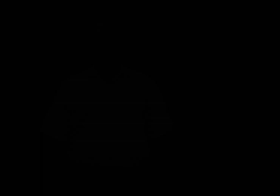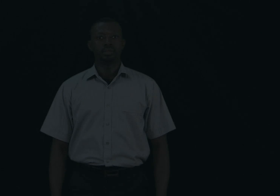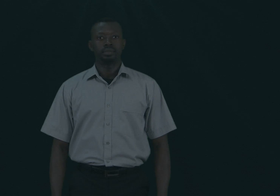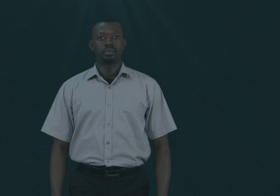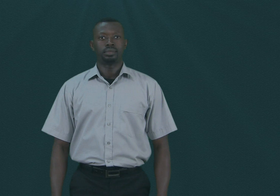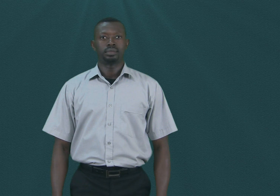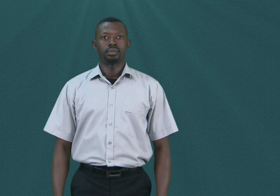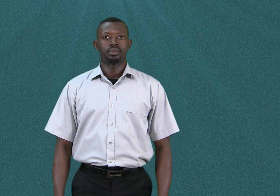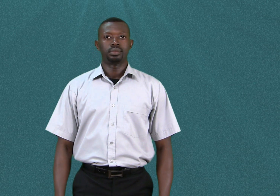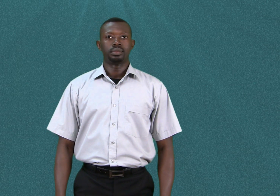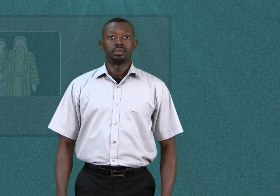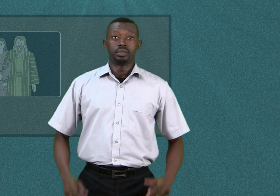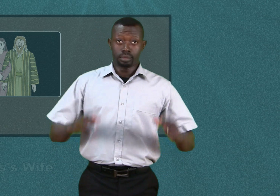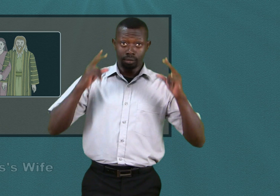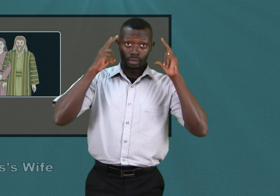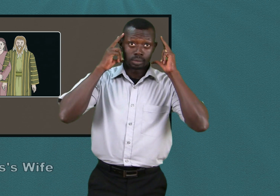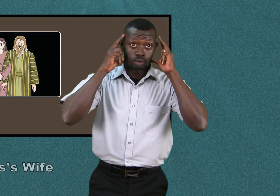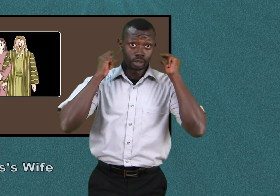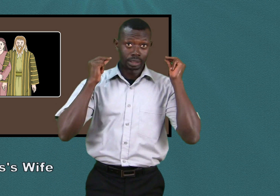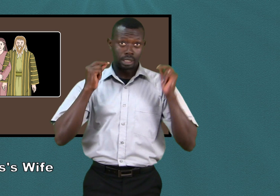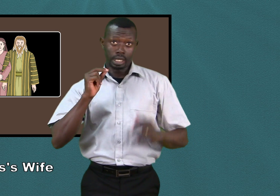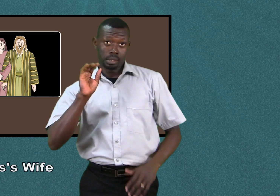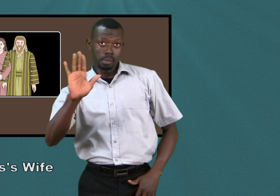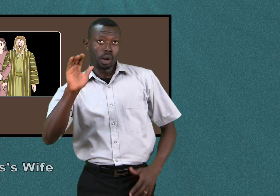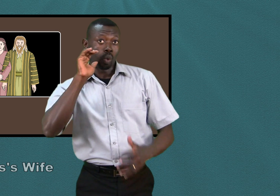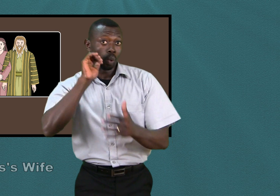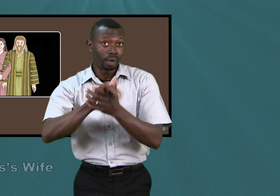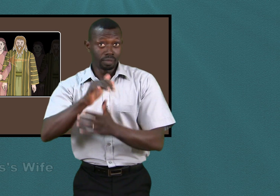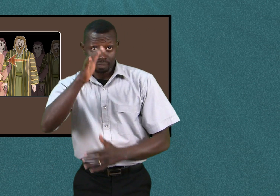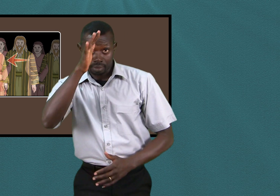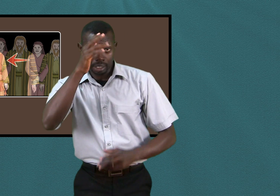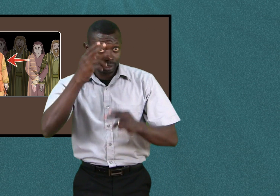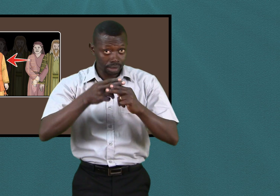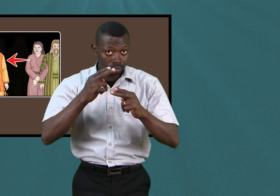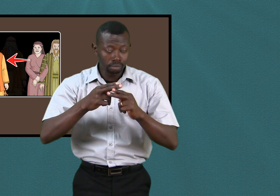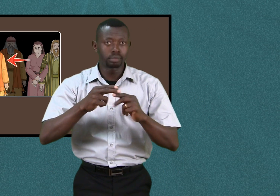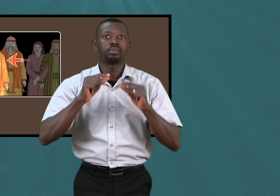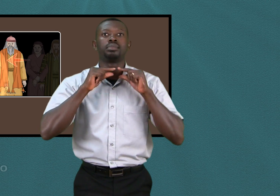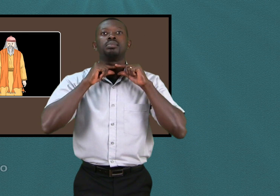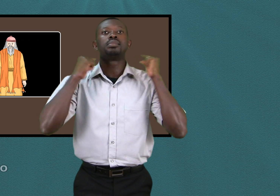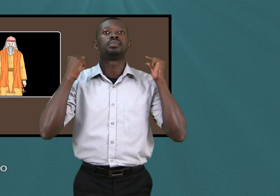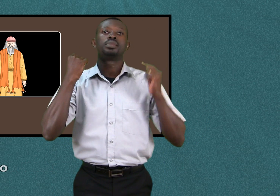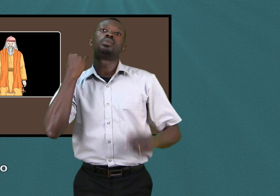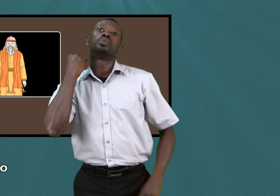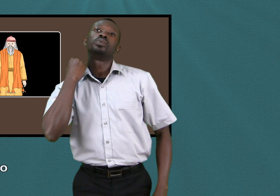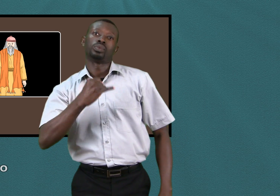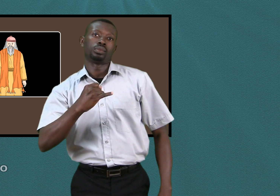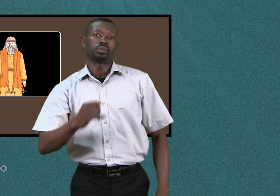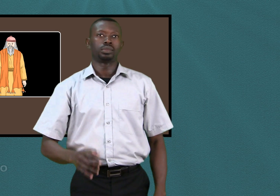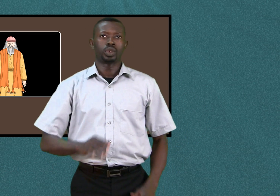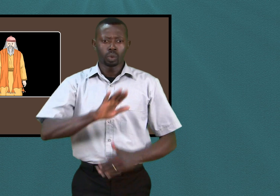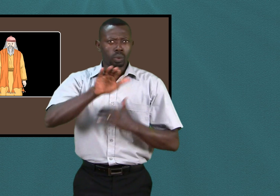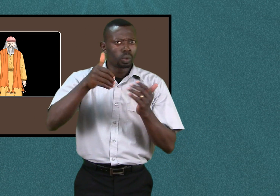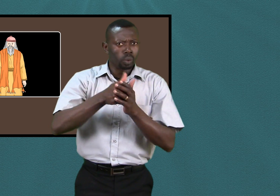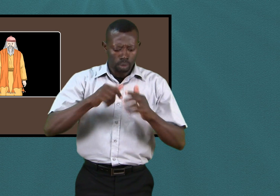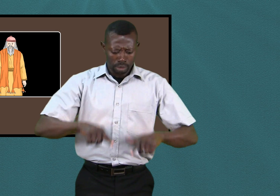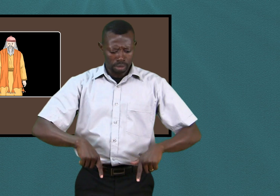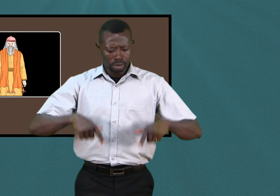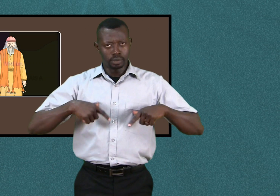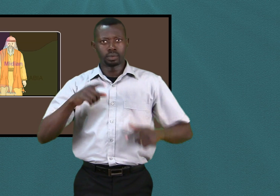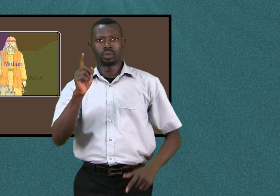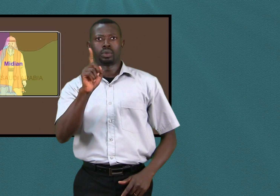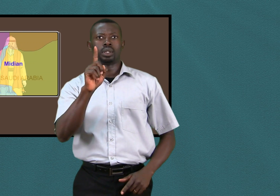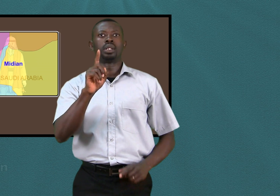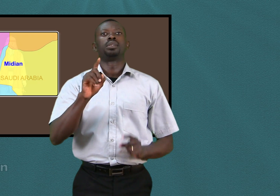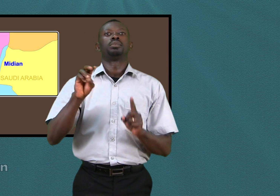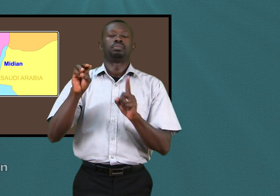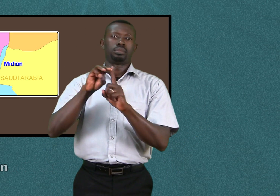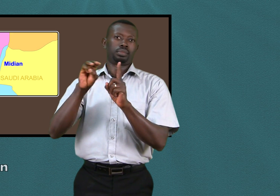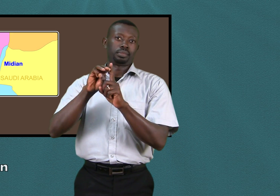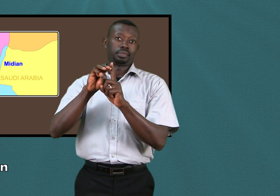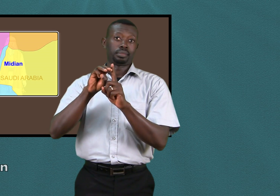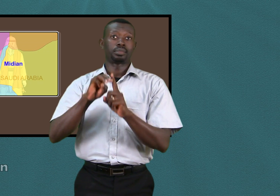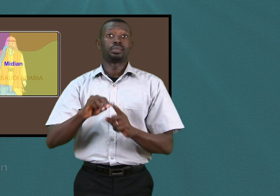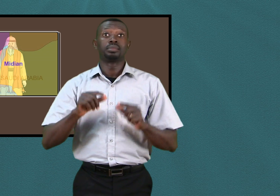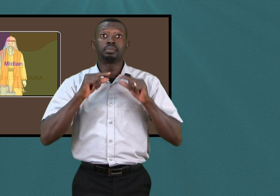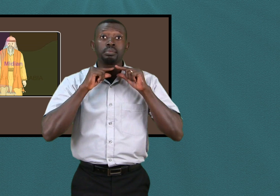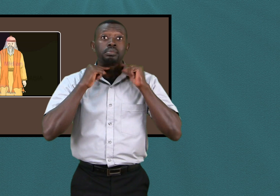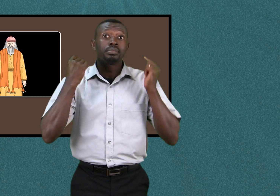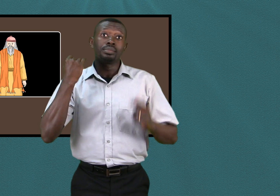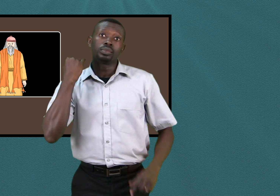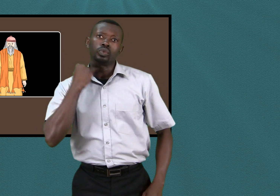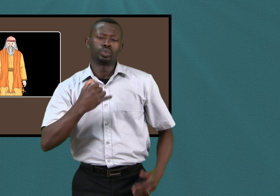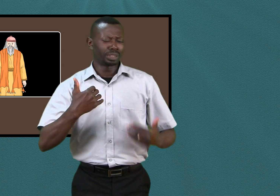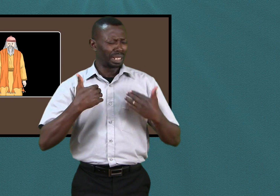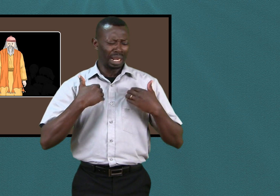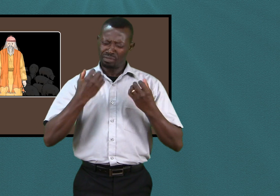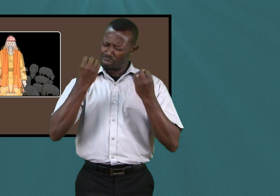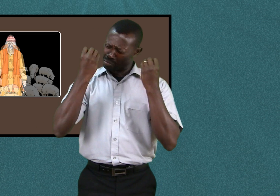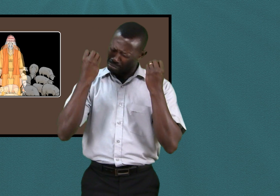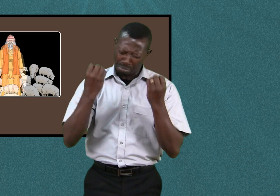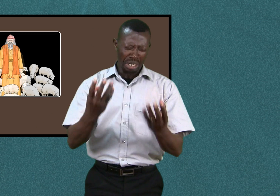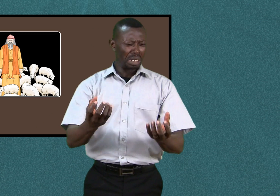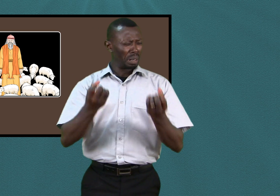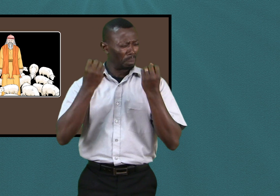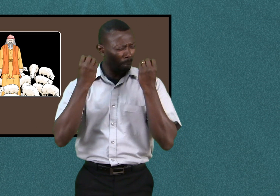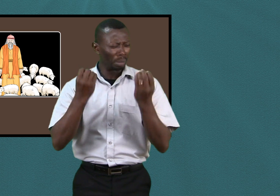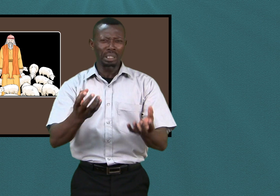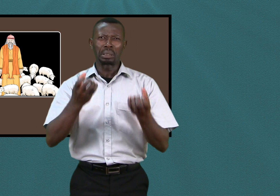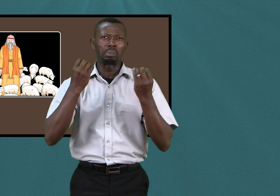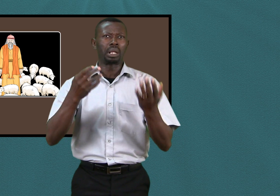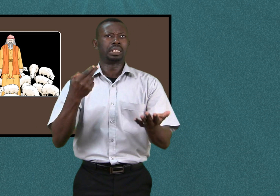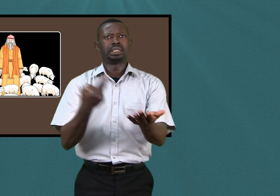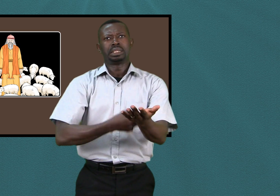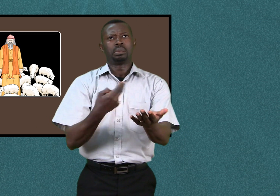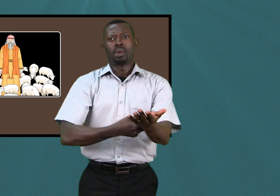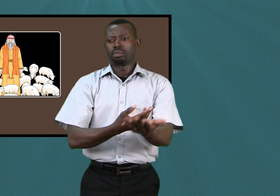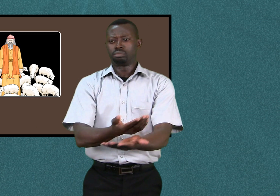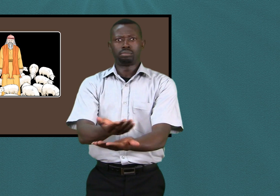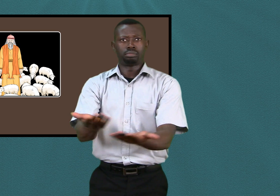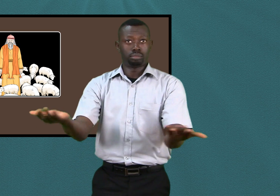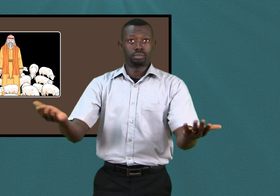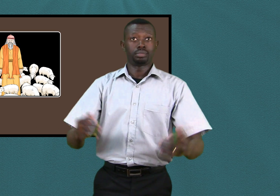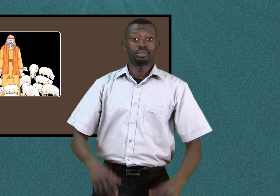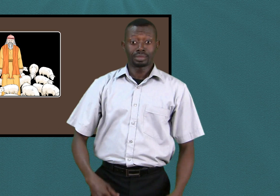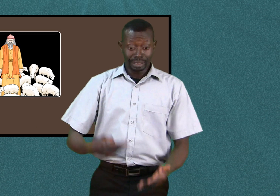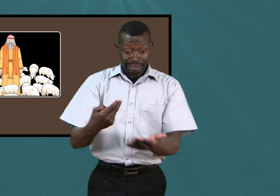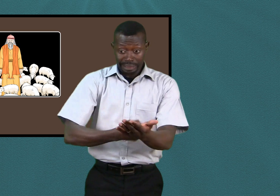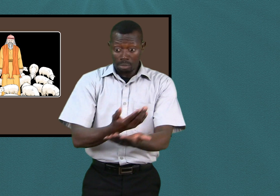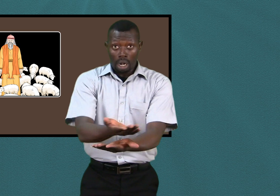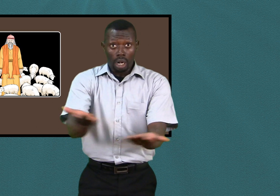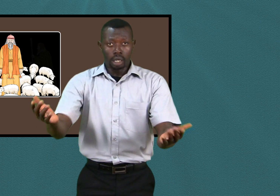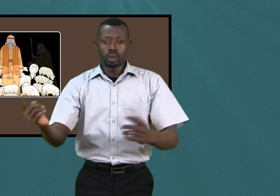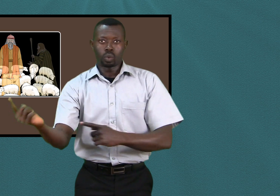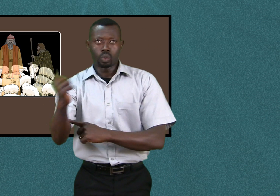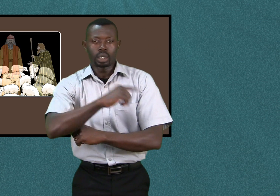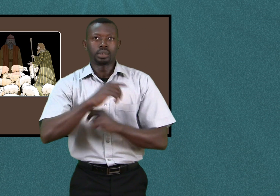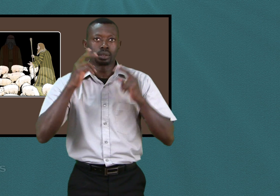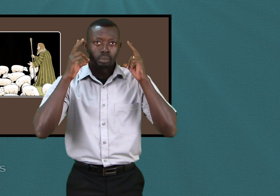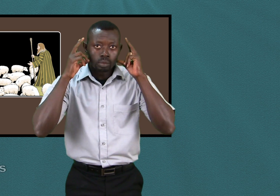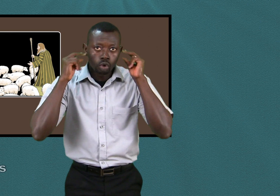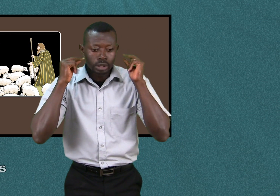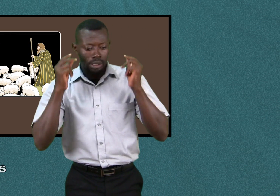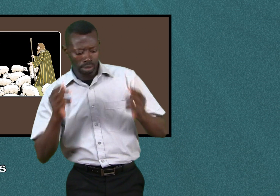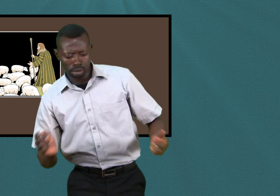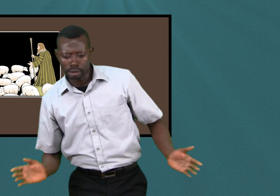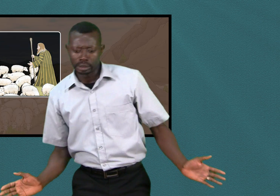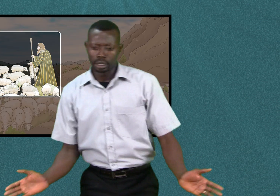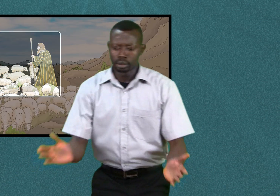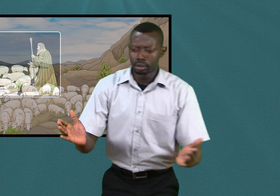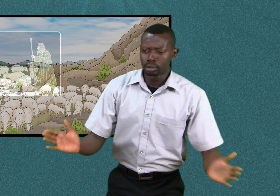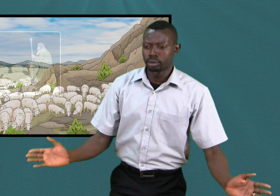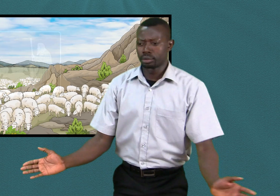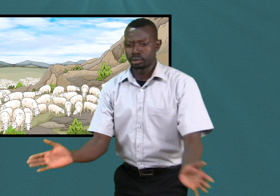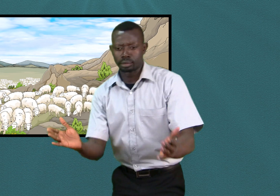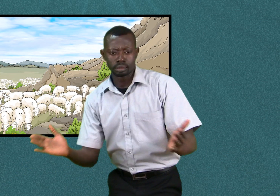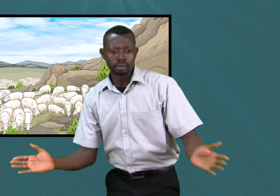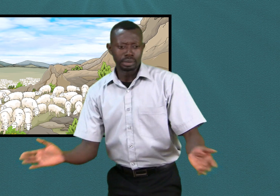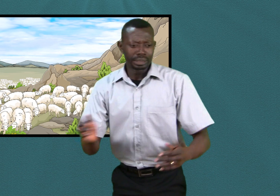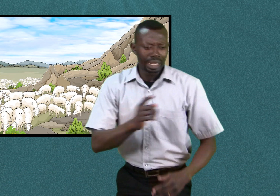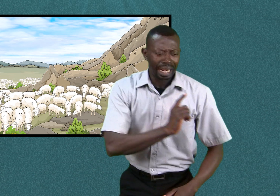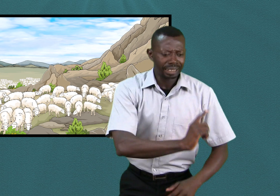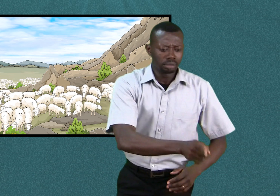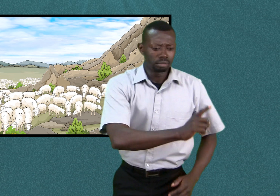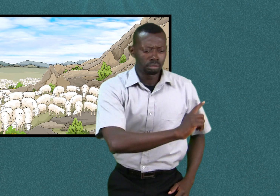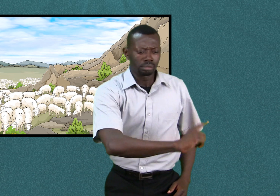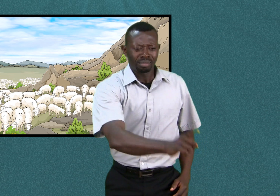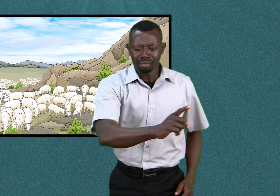Meanwhile, Moses was shepherding the flock of his father-in-law Jethro, the priest of Midian.